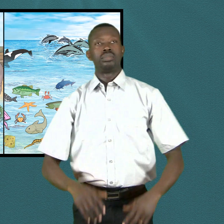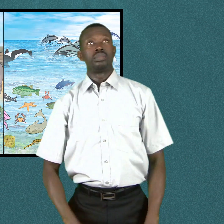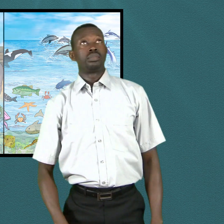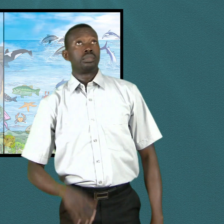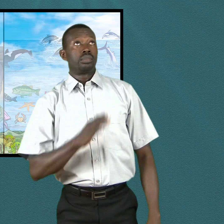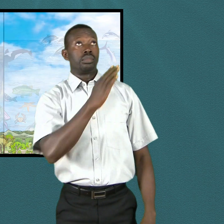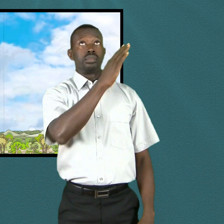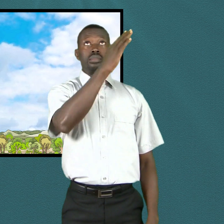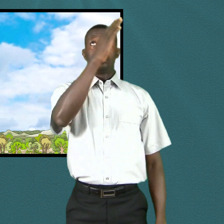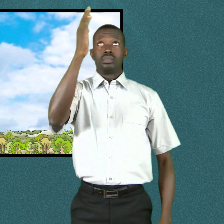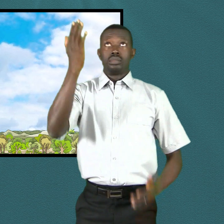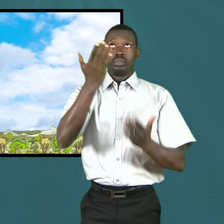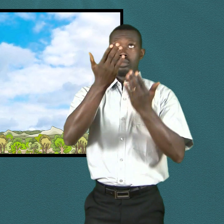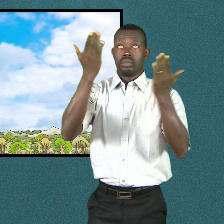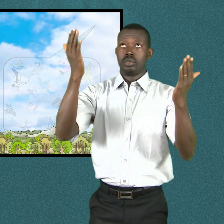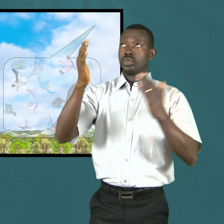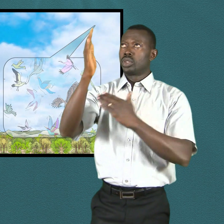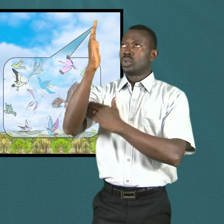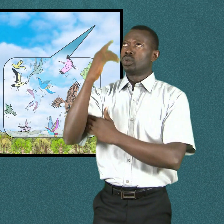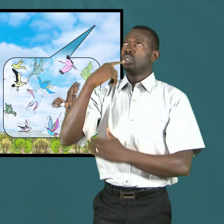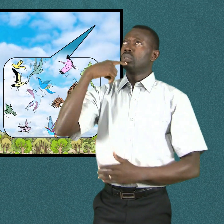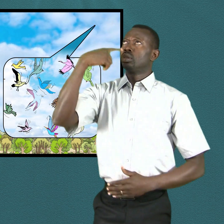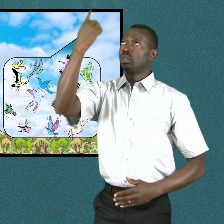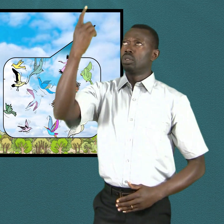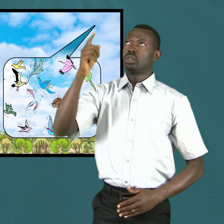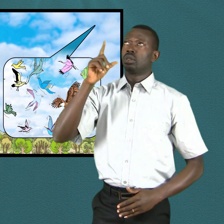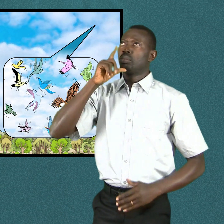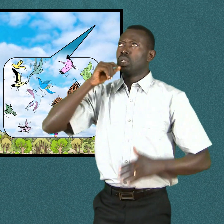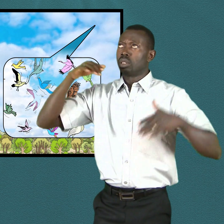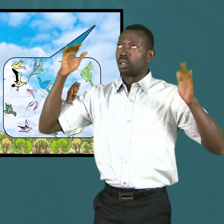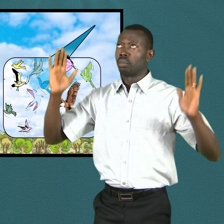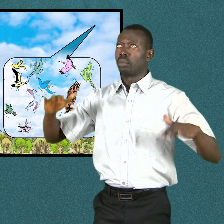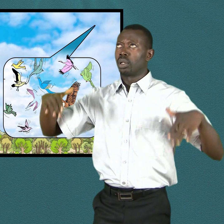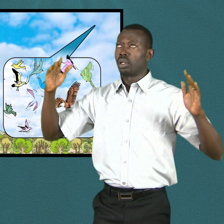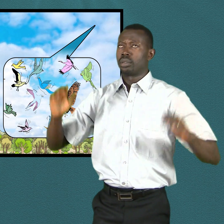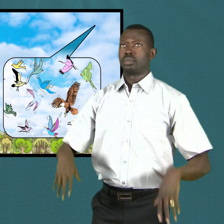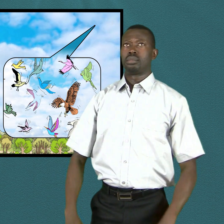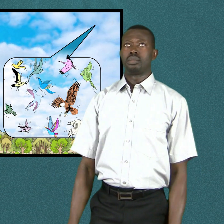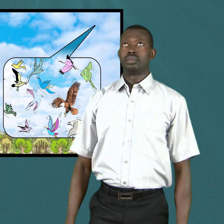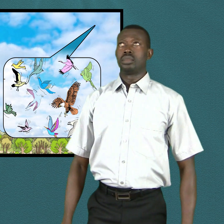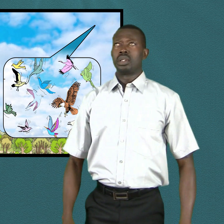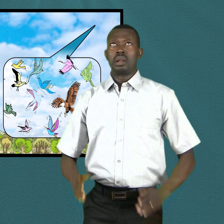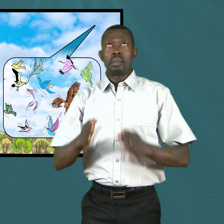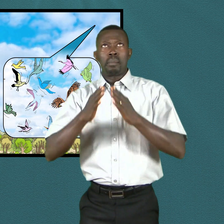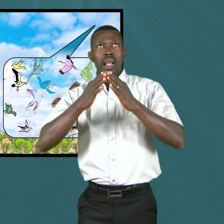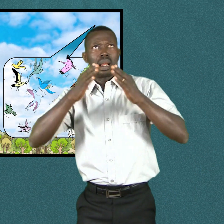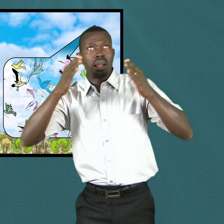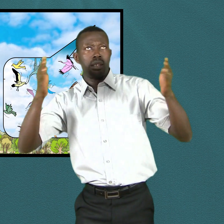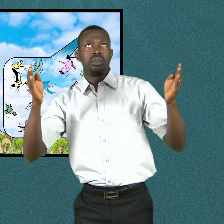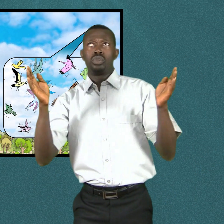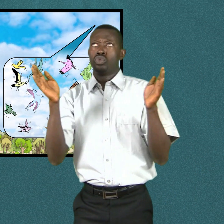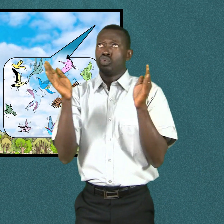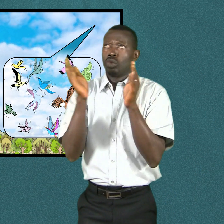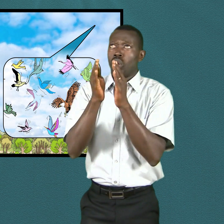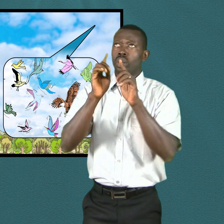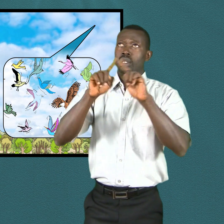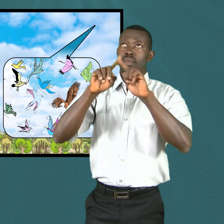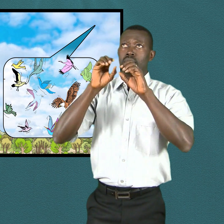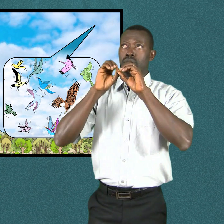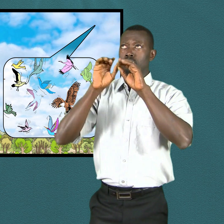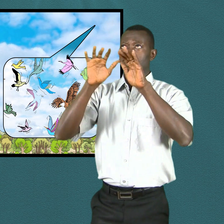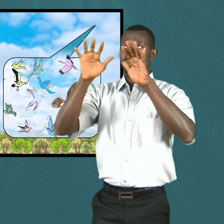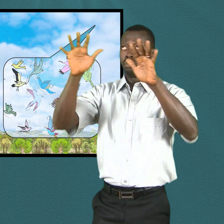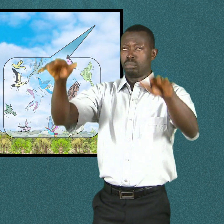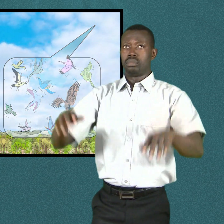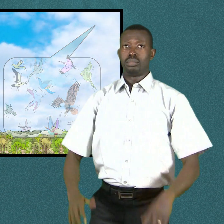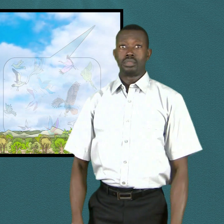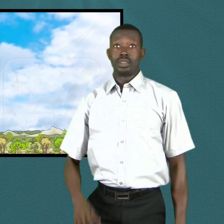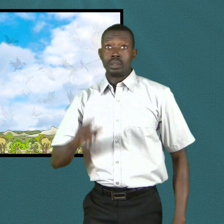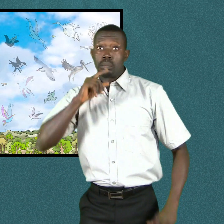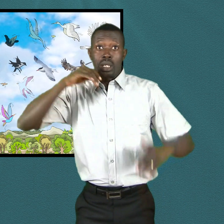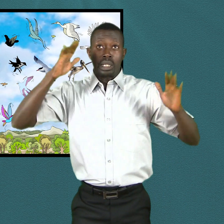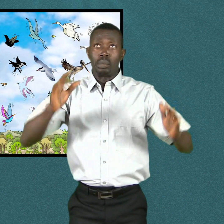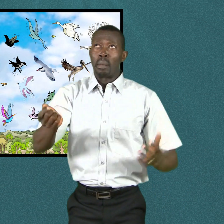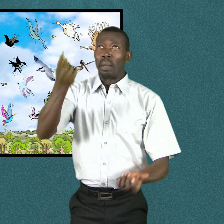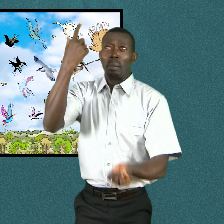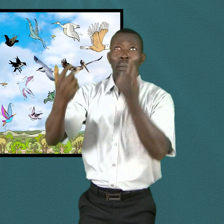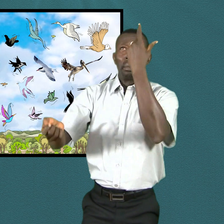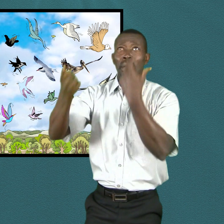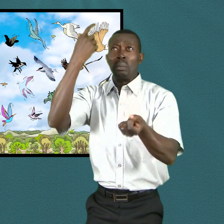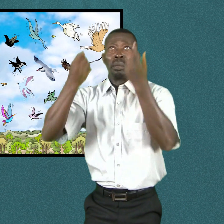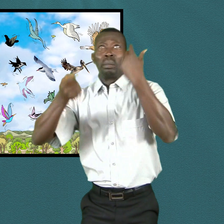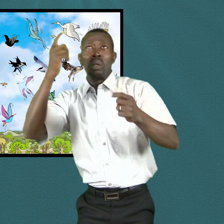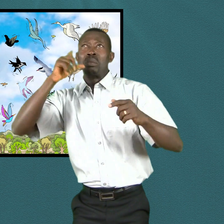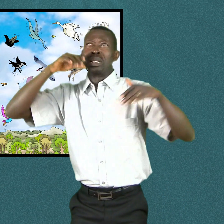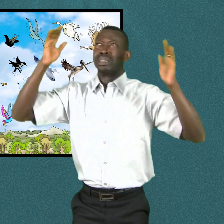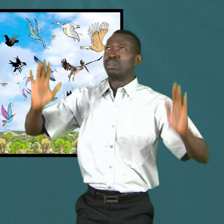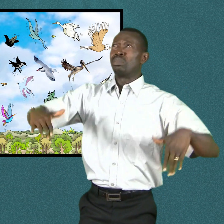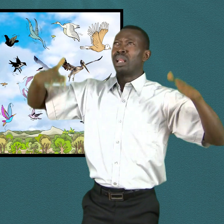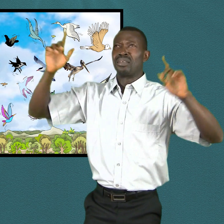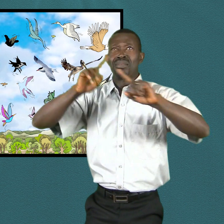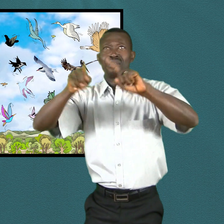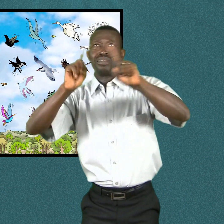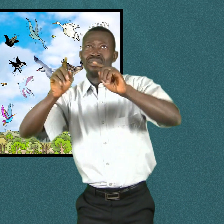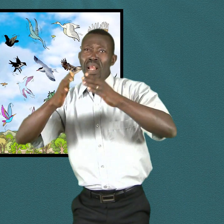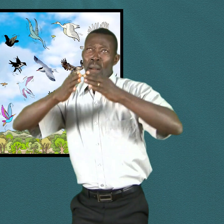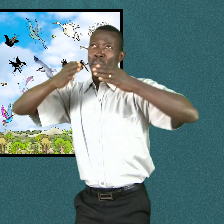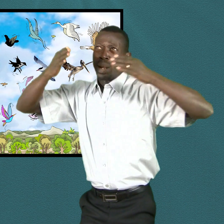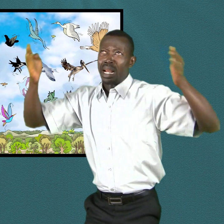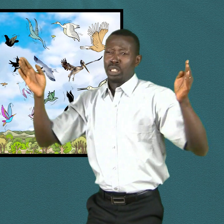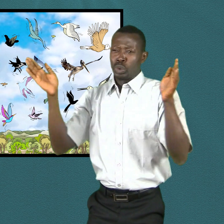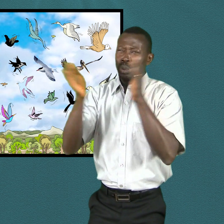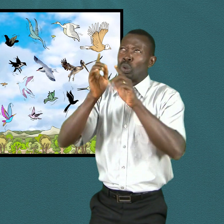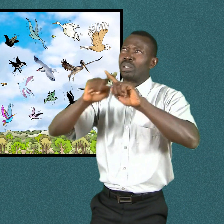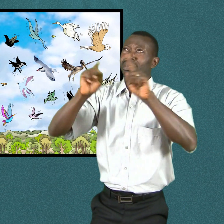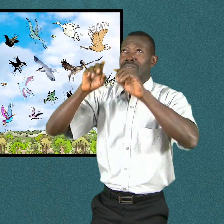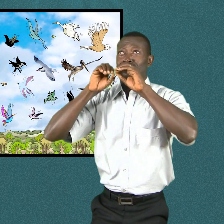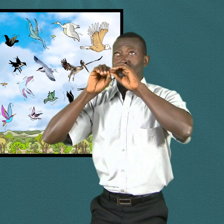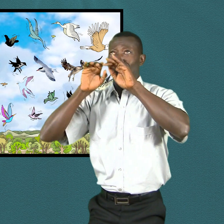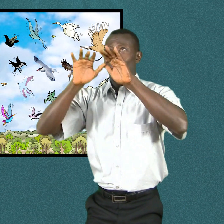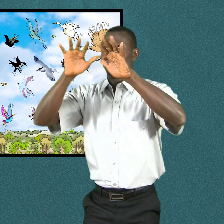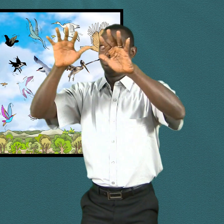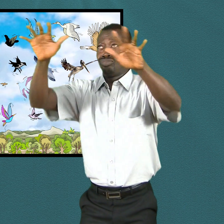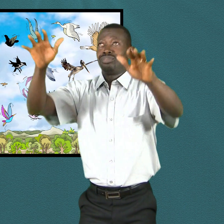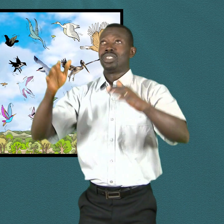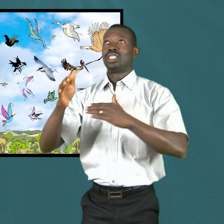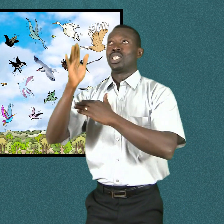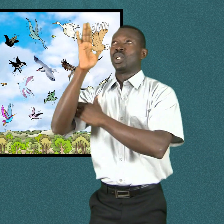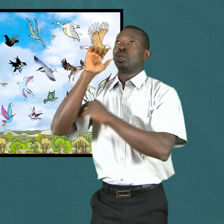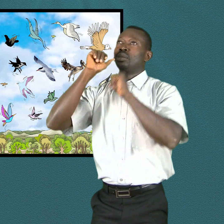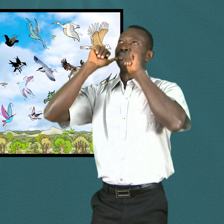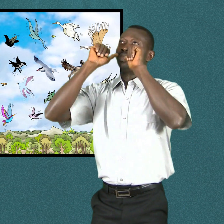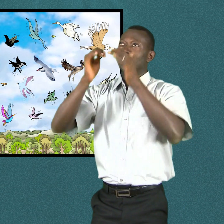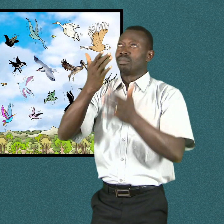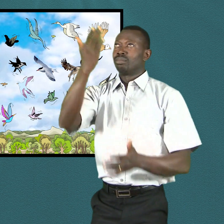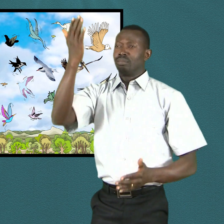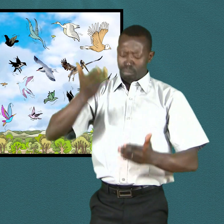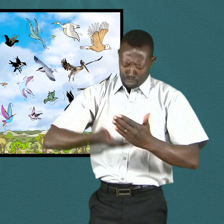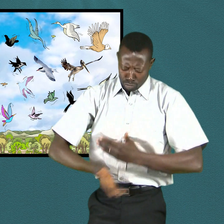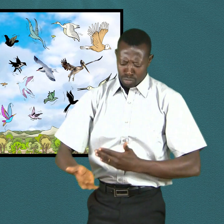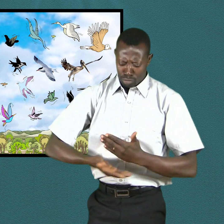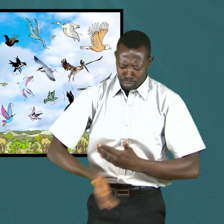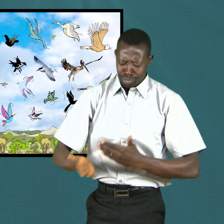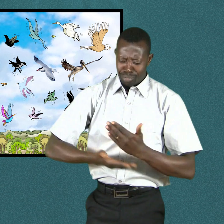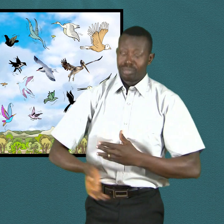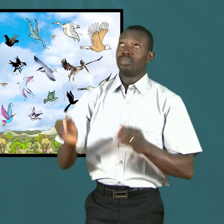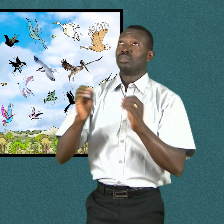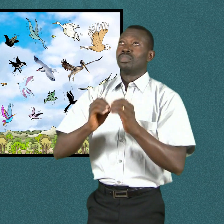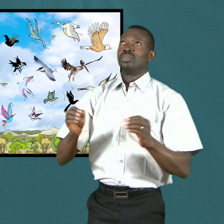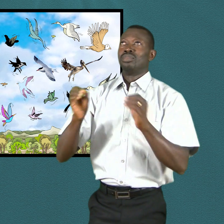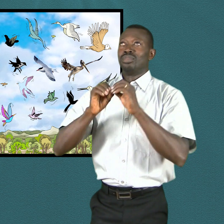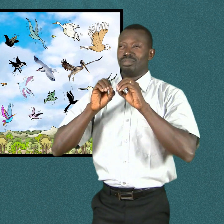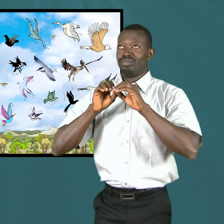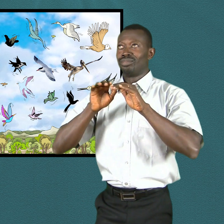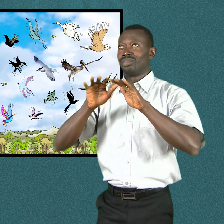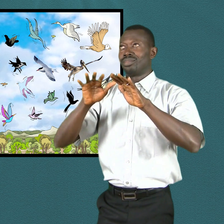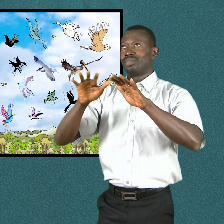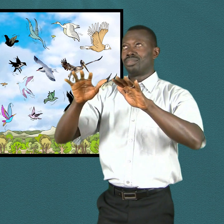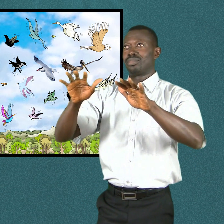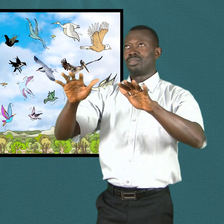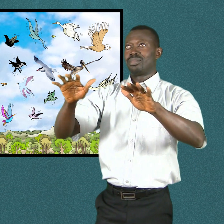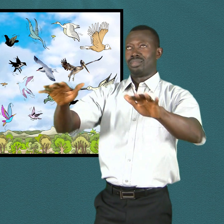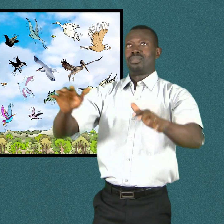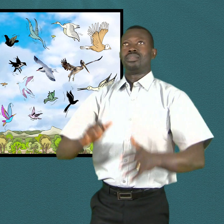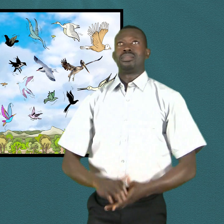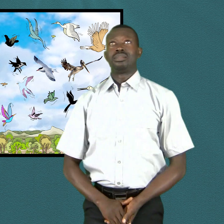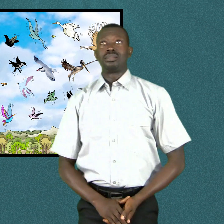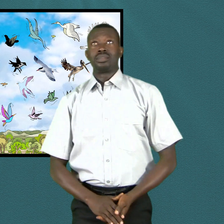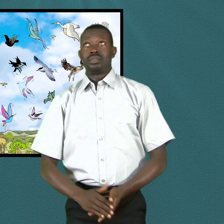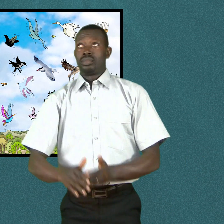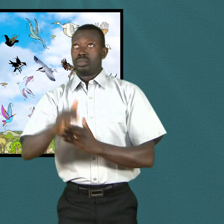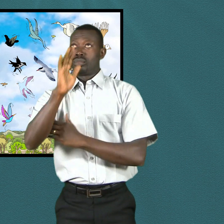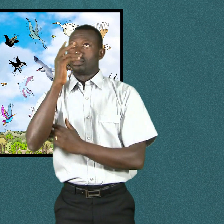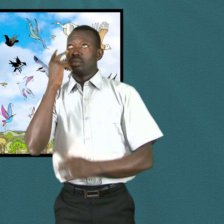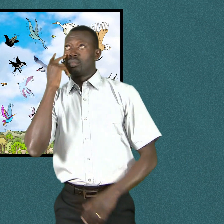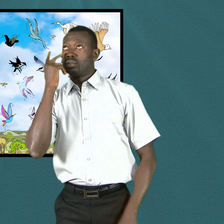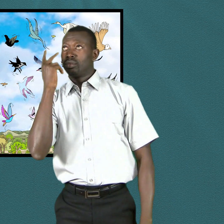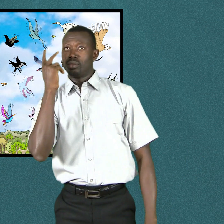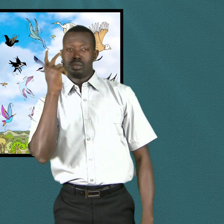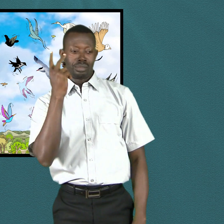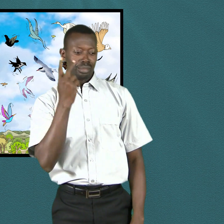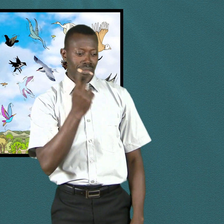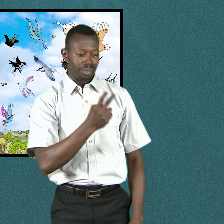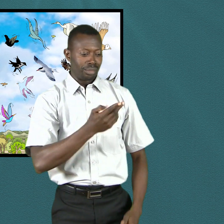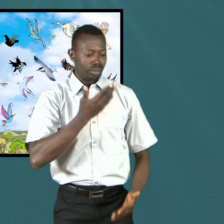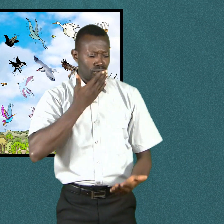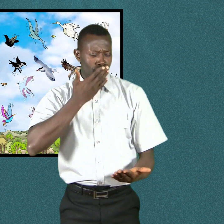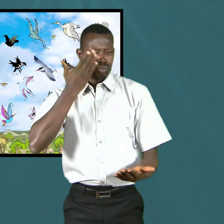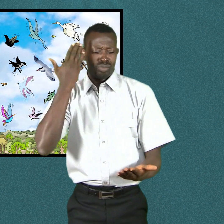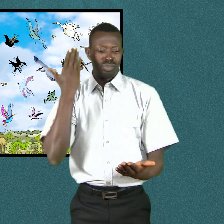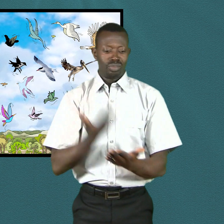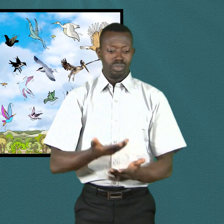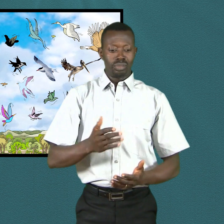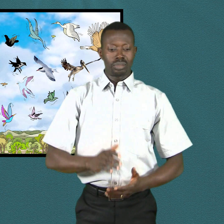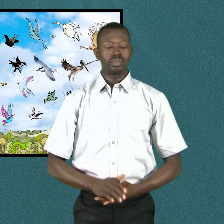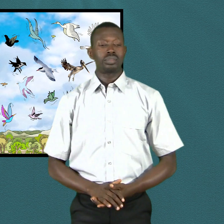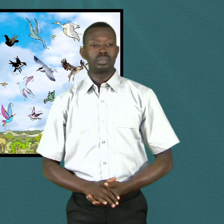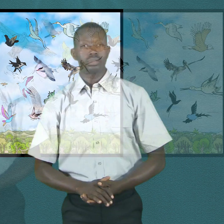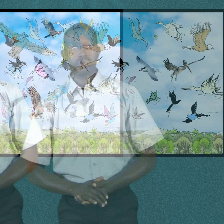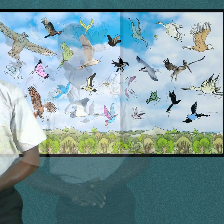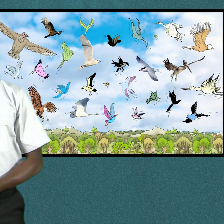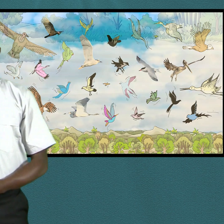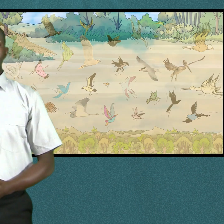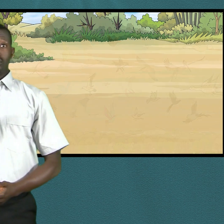And God saw that it was good. Then God blessed them and said, “Be fruitful and multiply and fill the waters of the seas, and let birds multiply on the earth.”